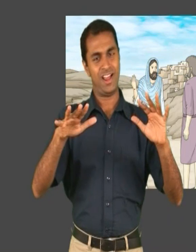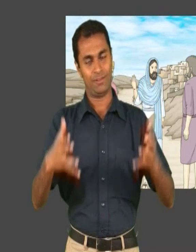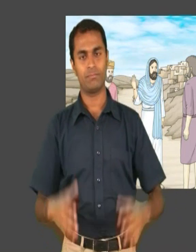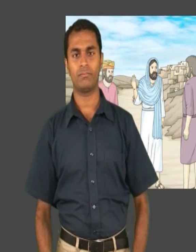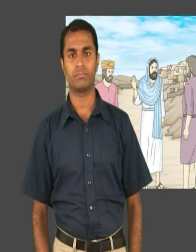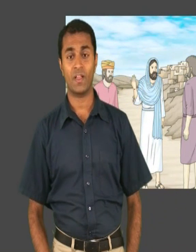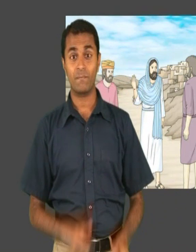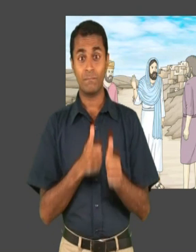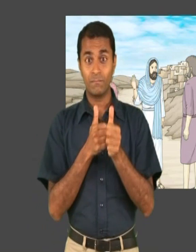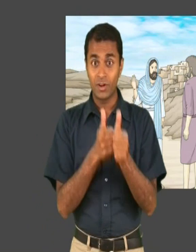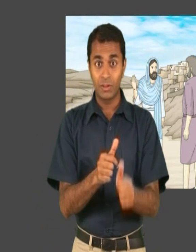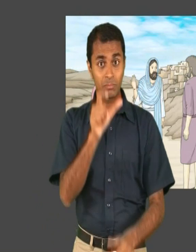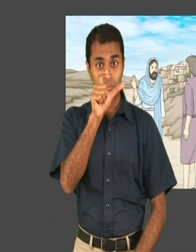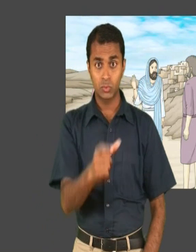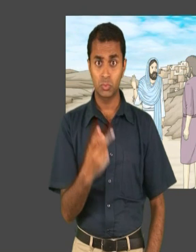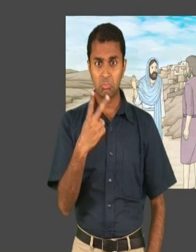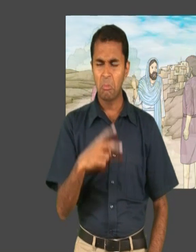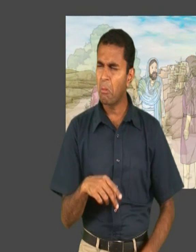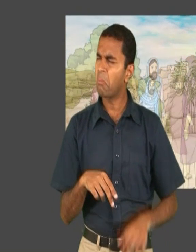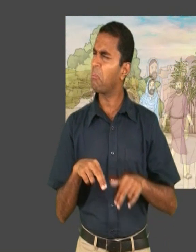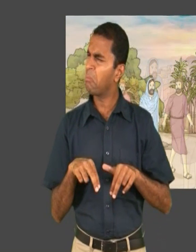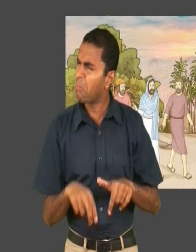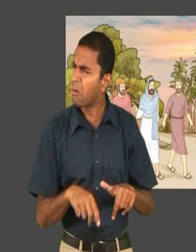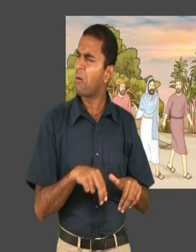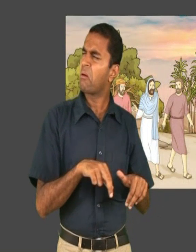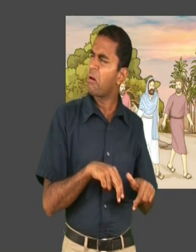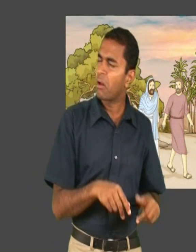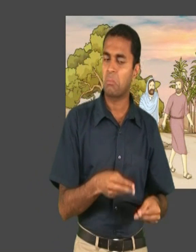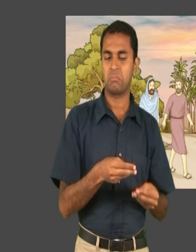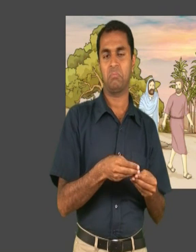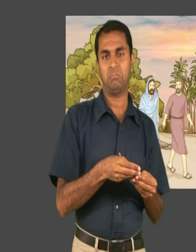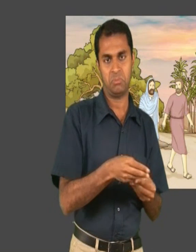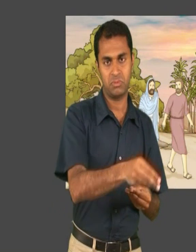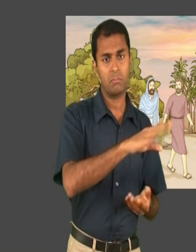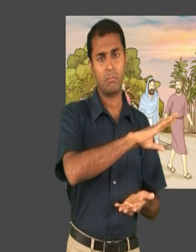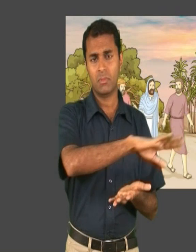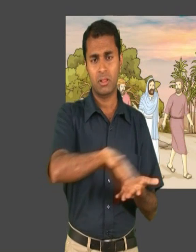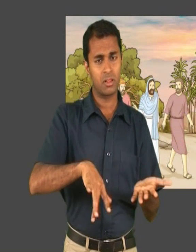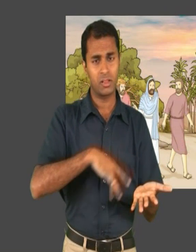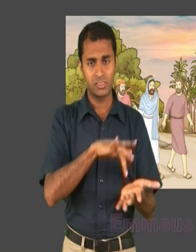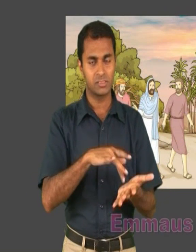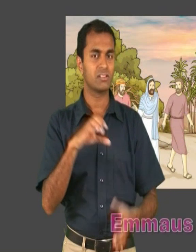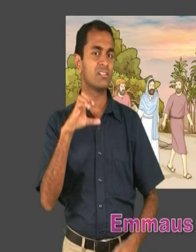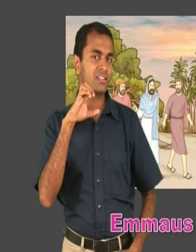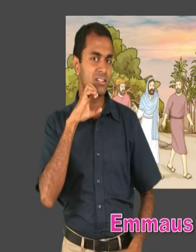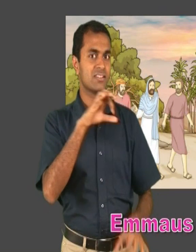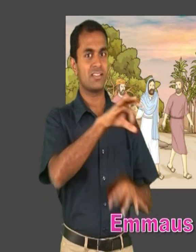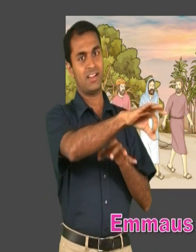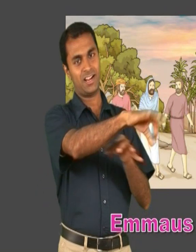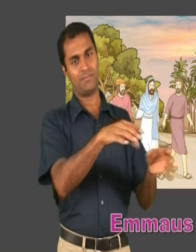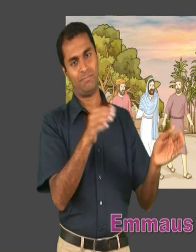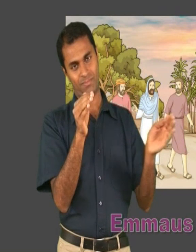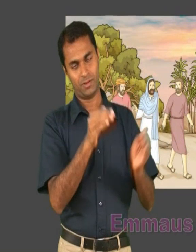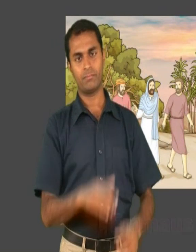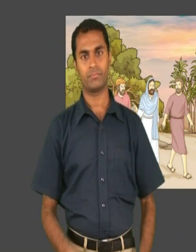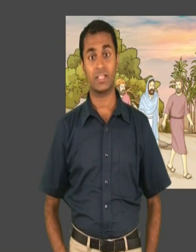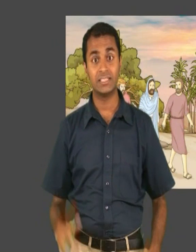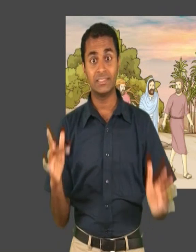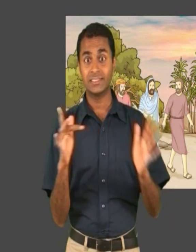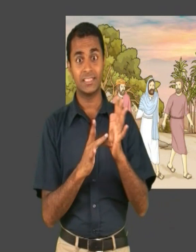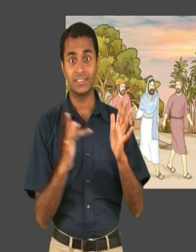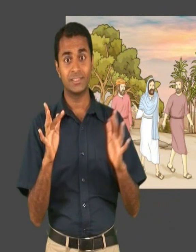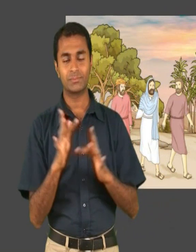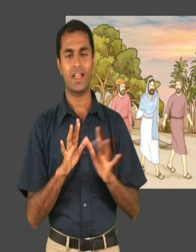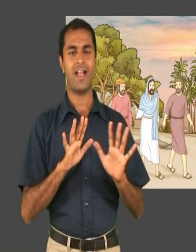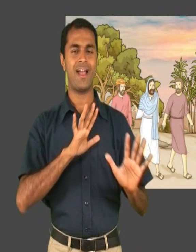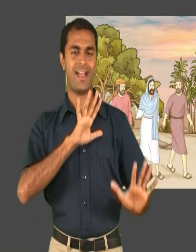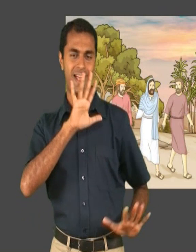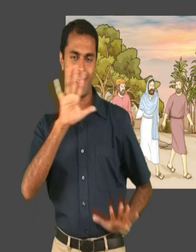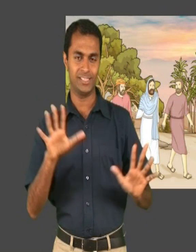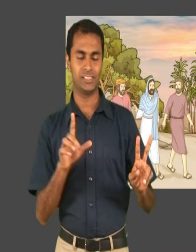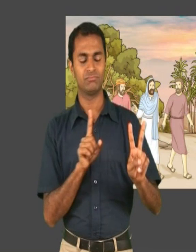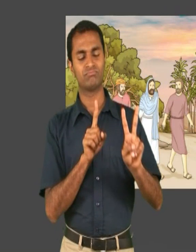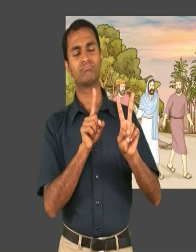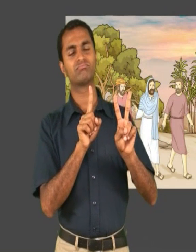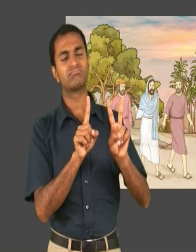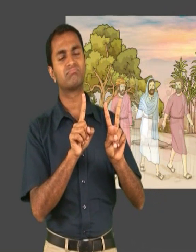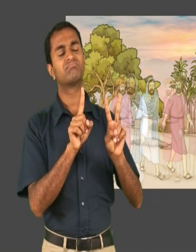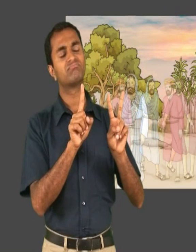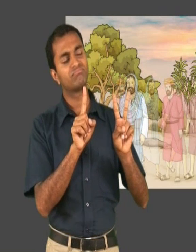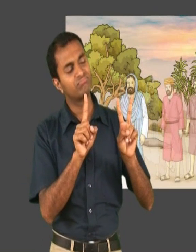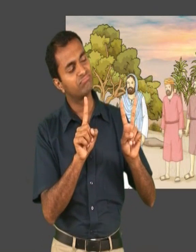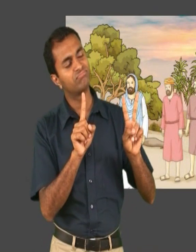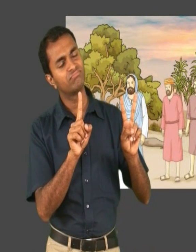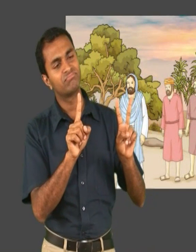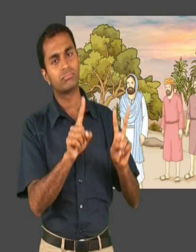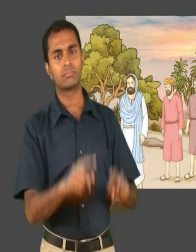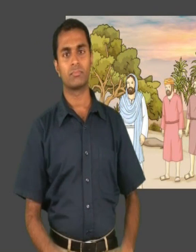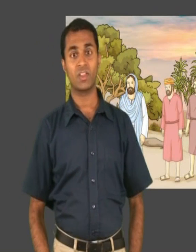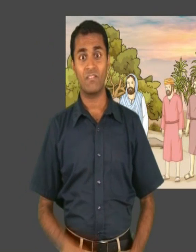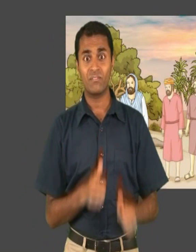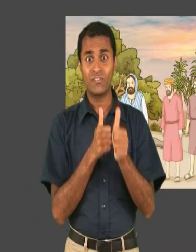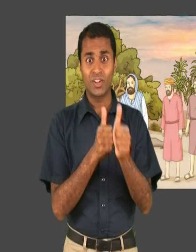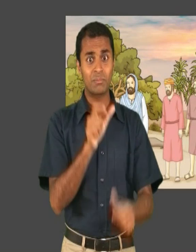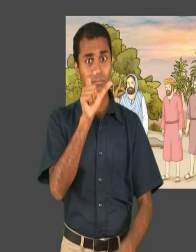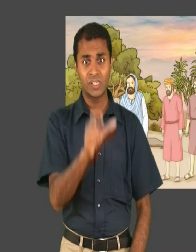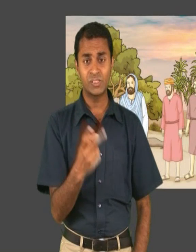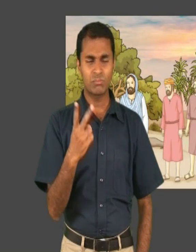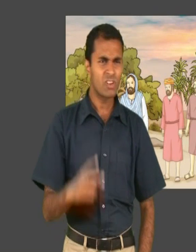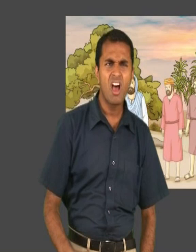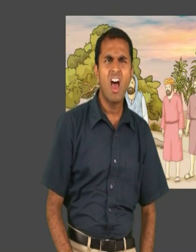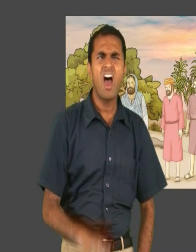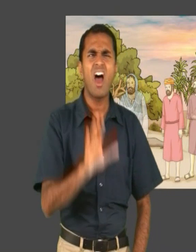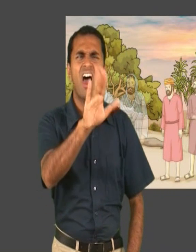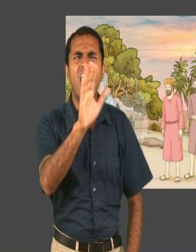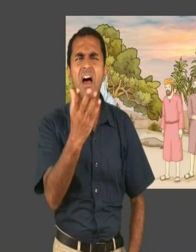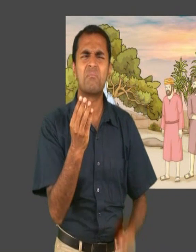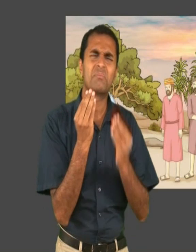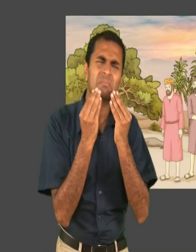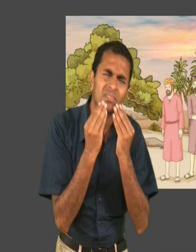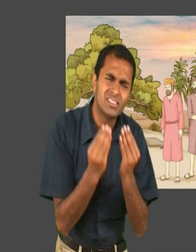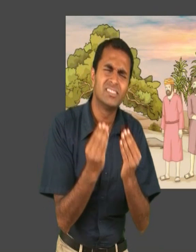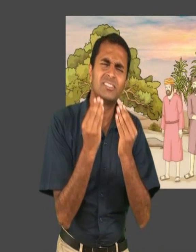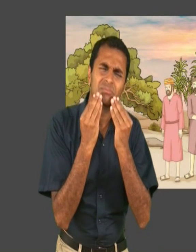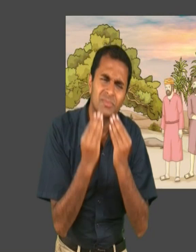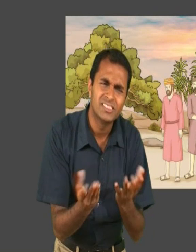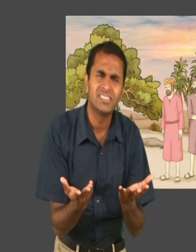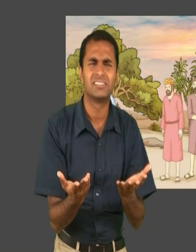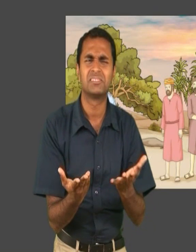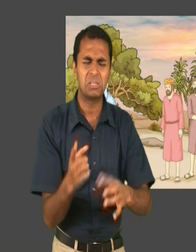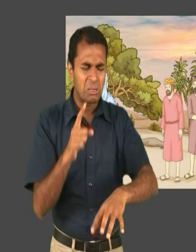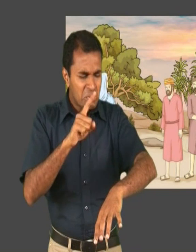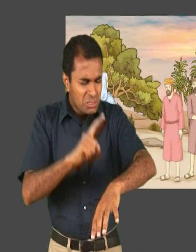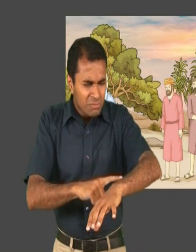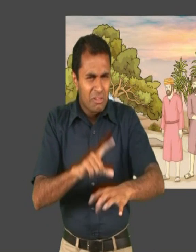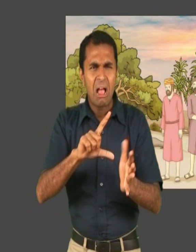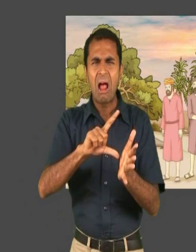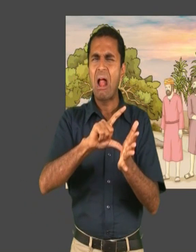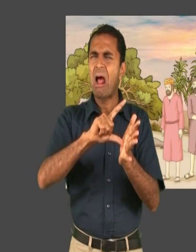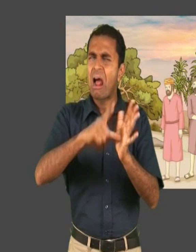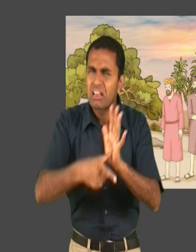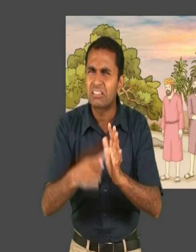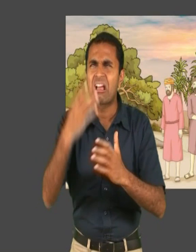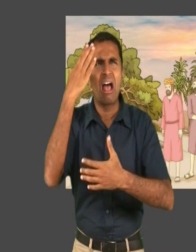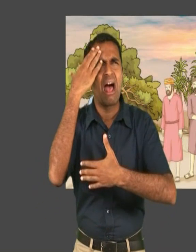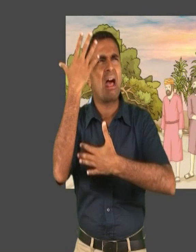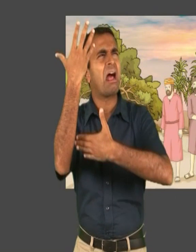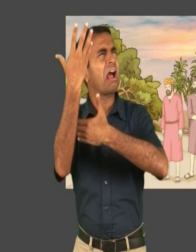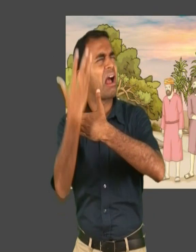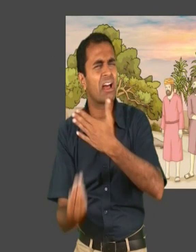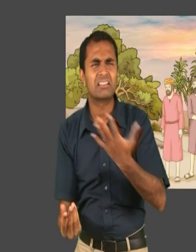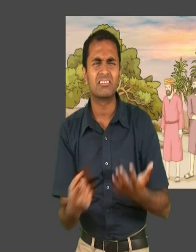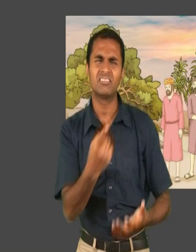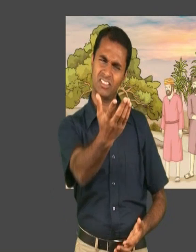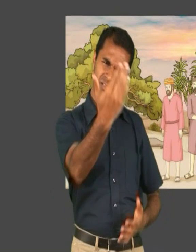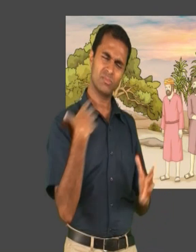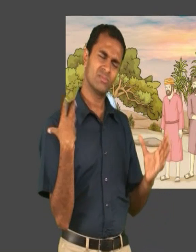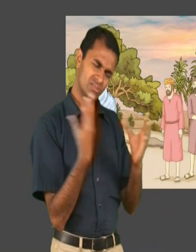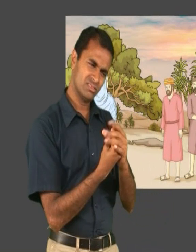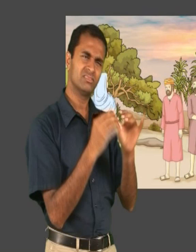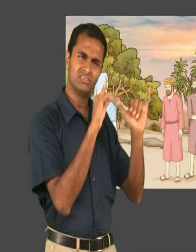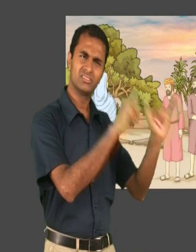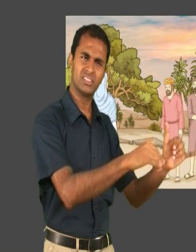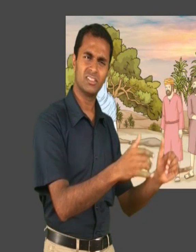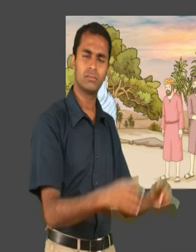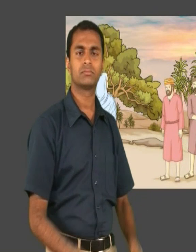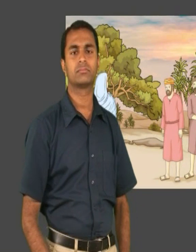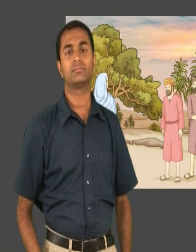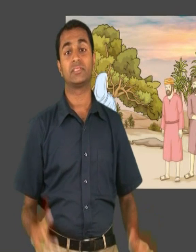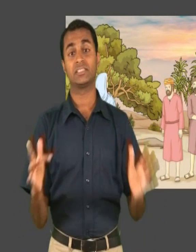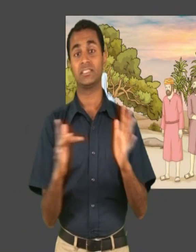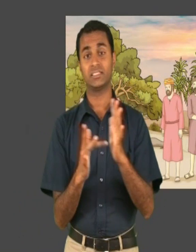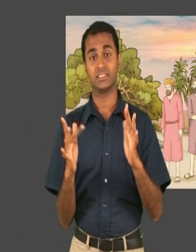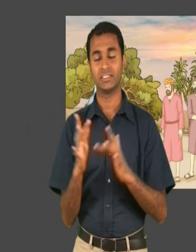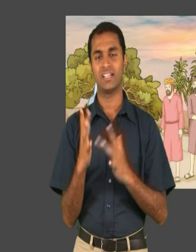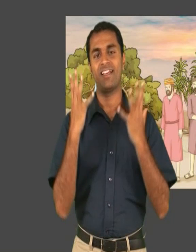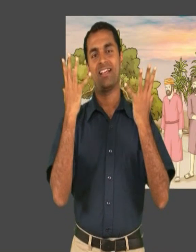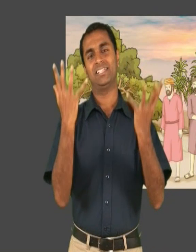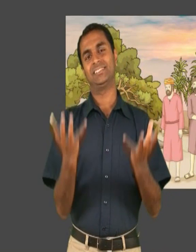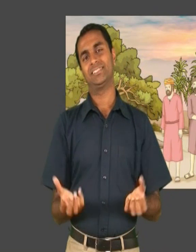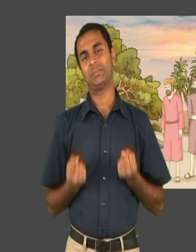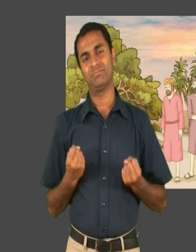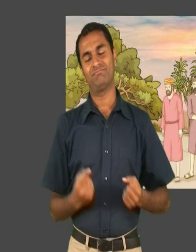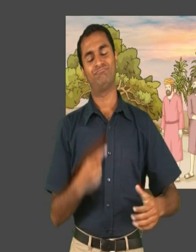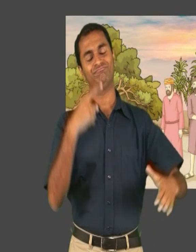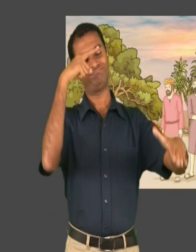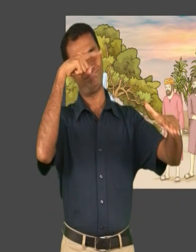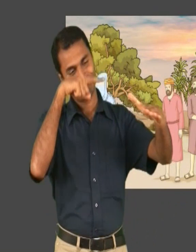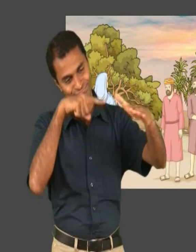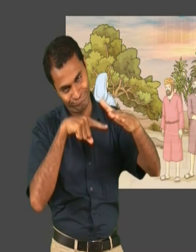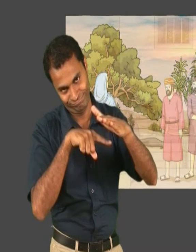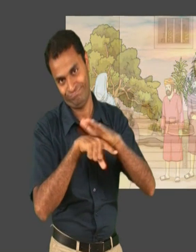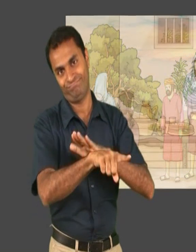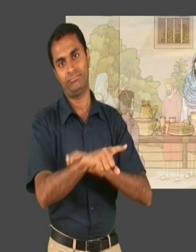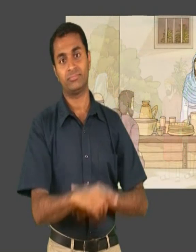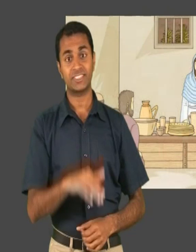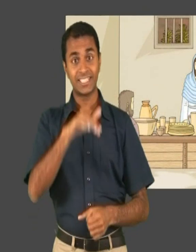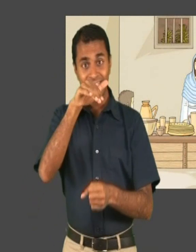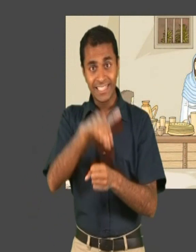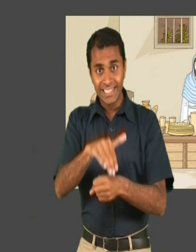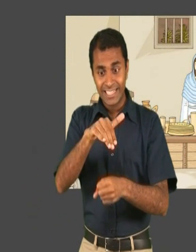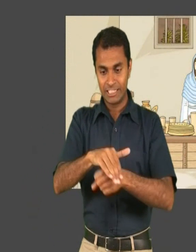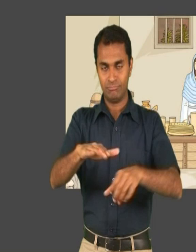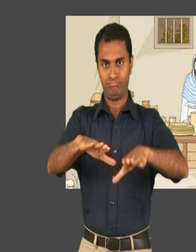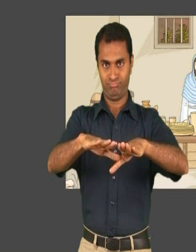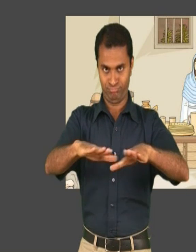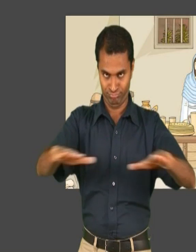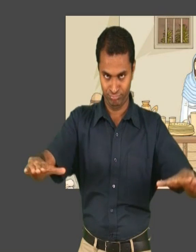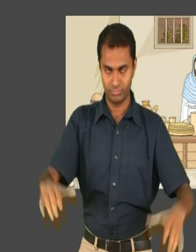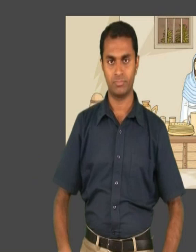As they approached the village where they were headed, He seemed to be going farther. But they pleaded with Him, “Stay with us, for it is nearly evening and the day is almost over.” So He went in to stay with them.